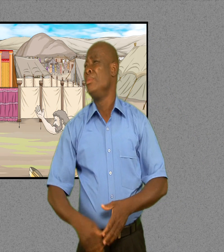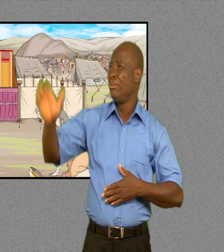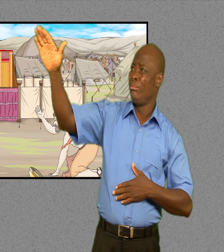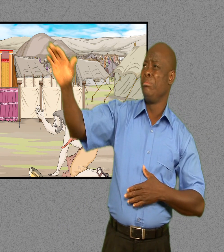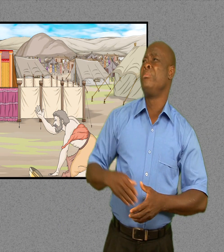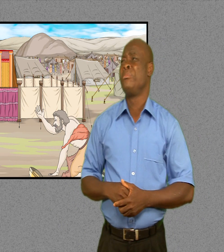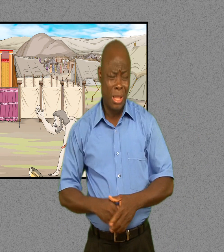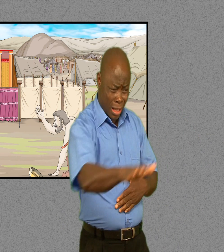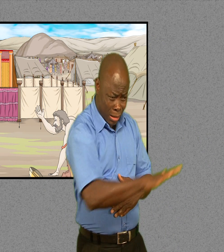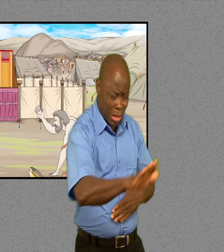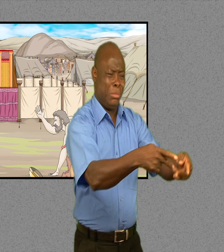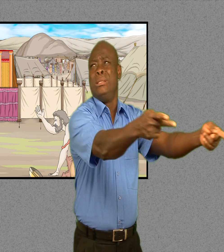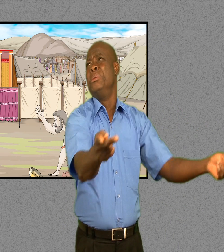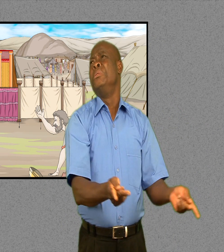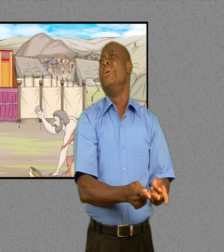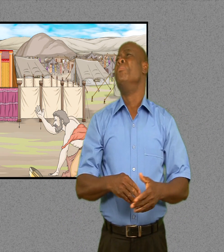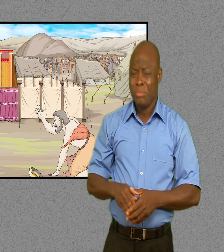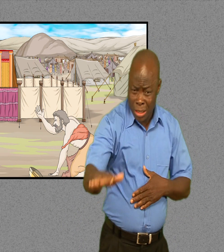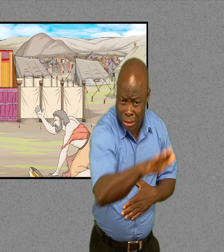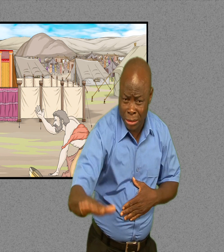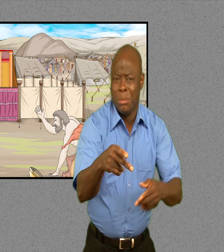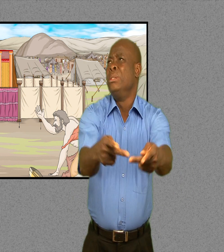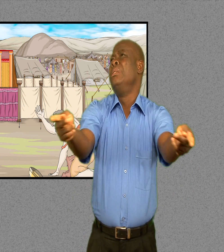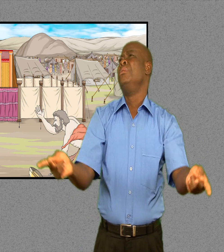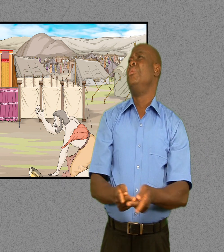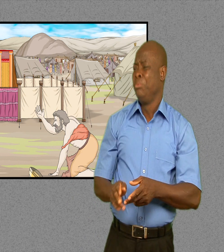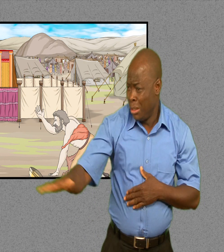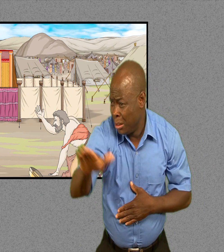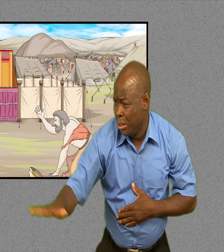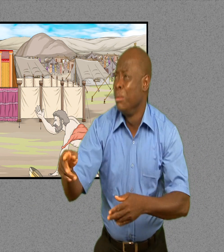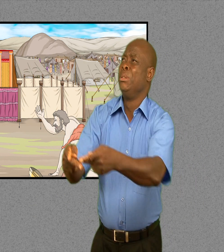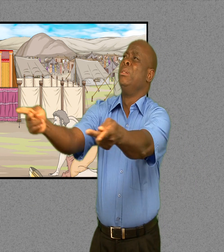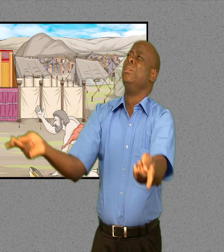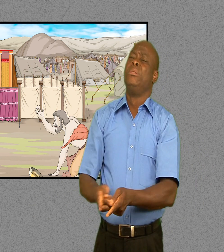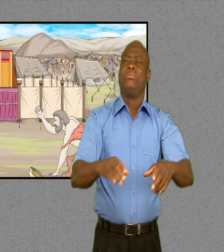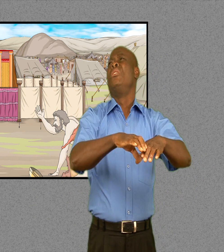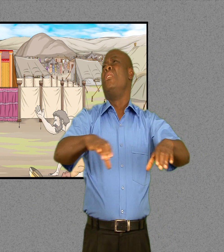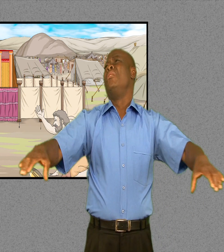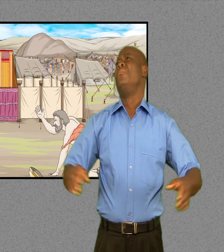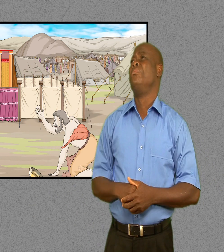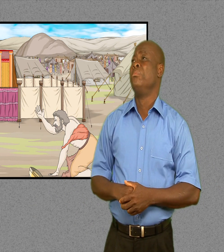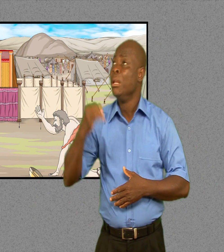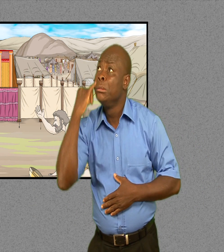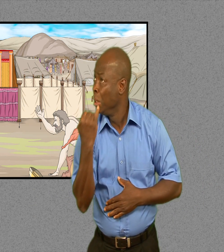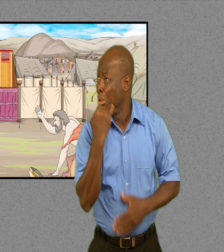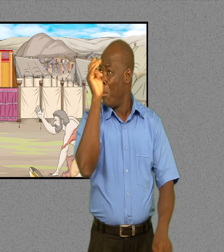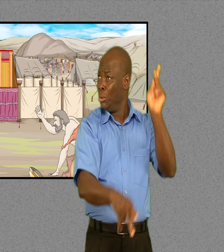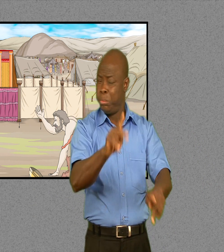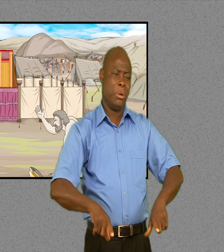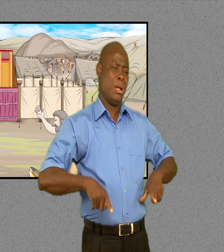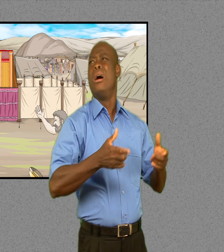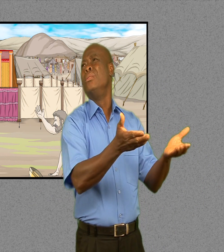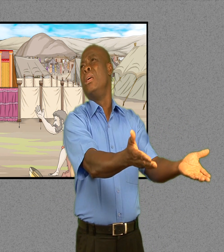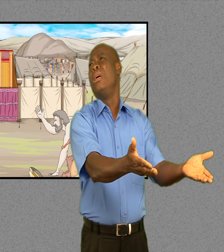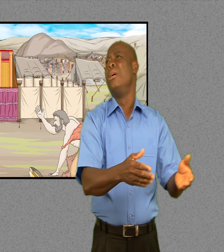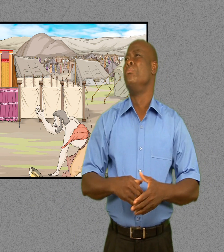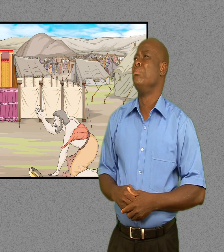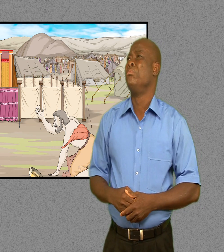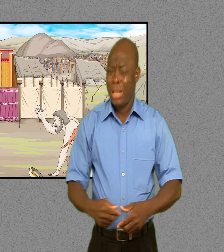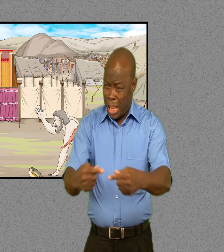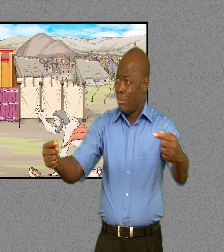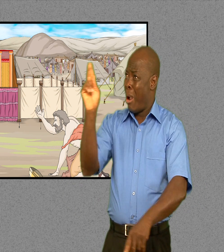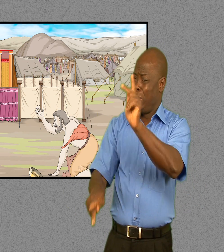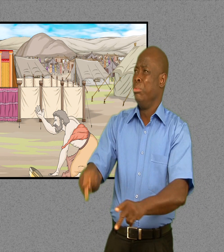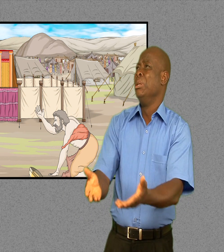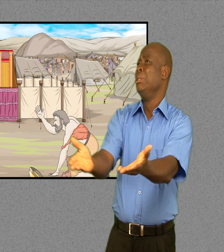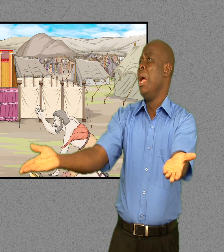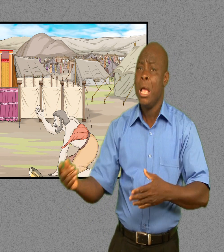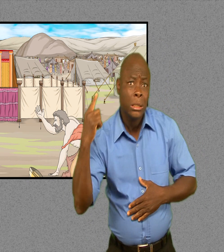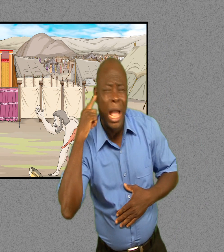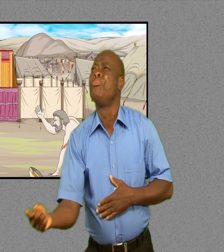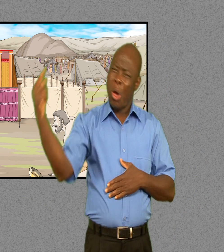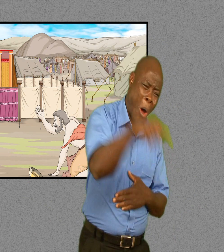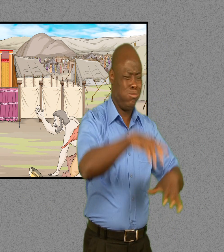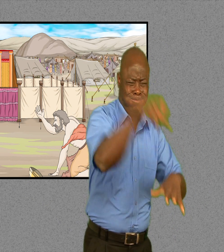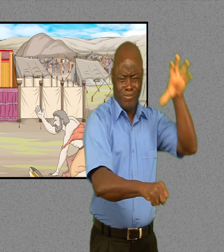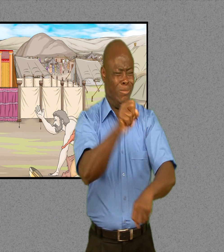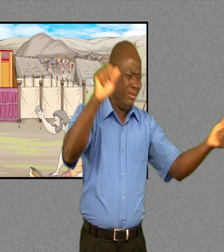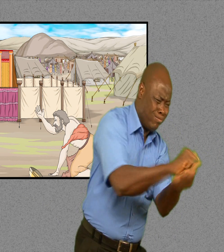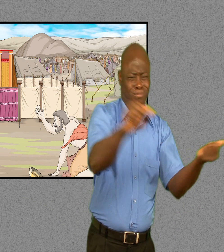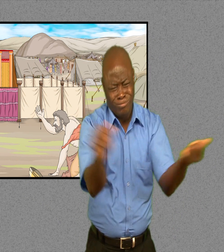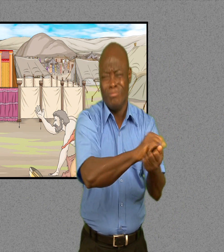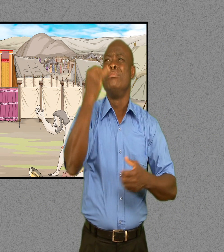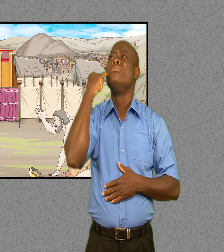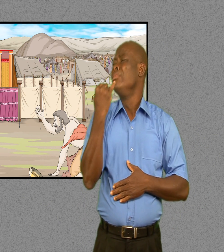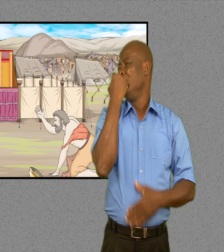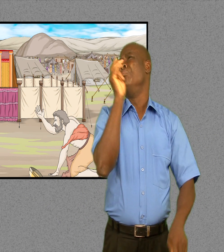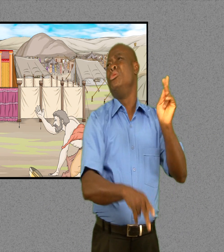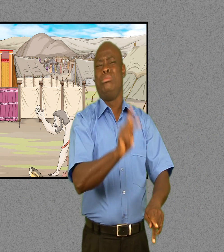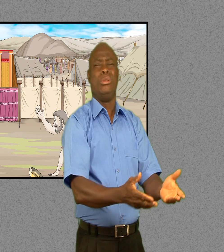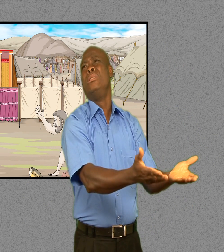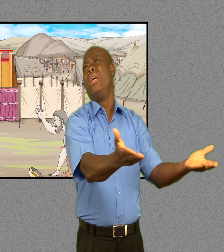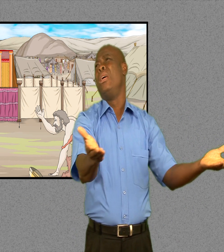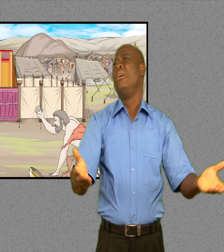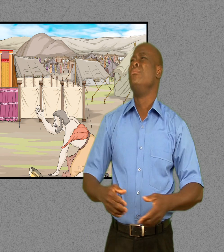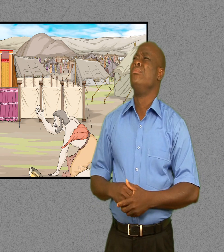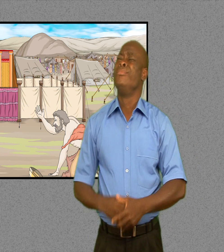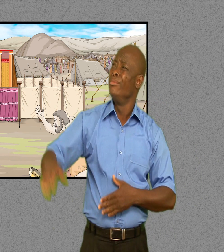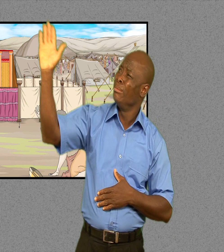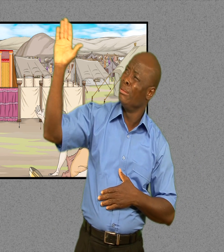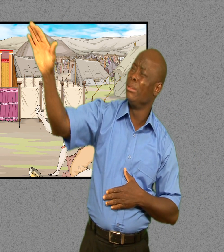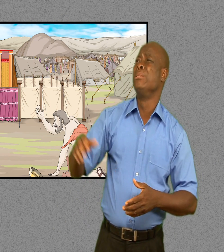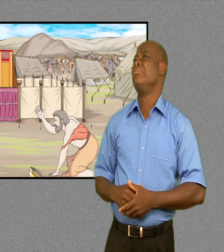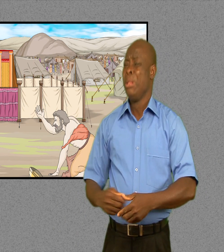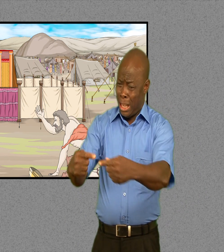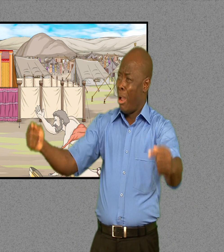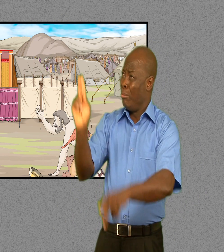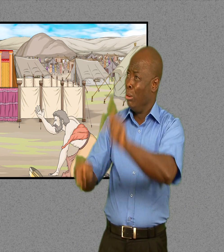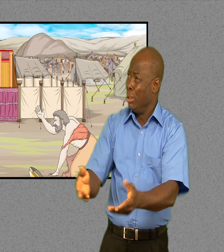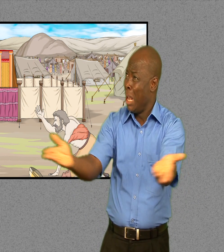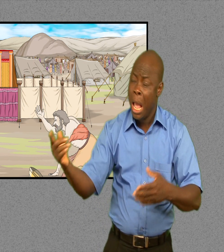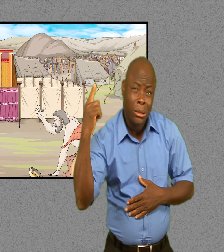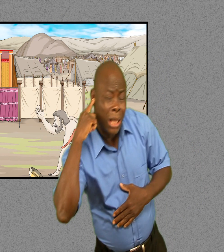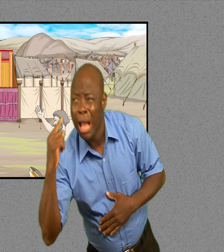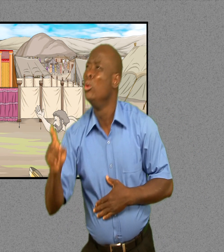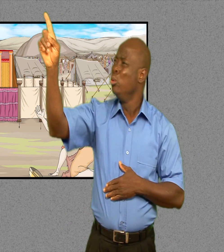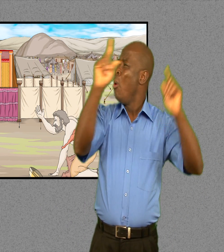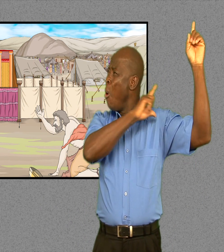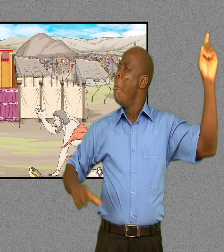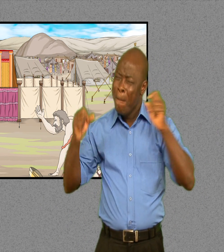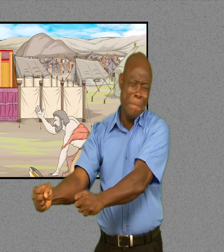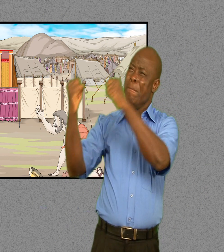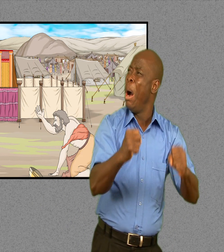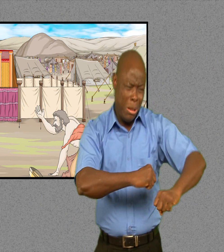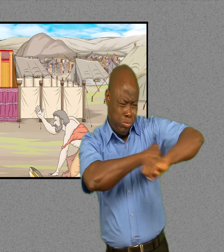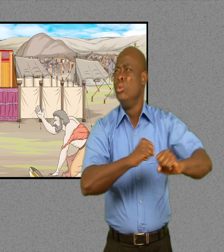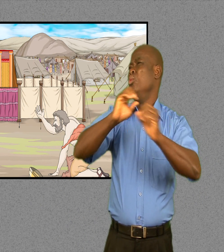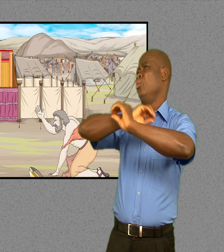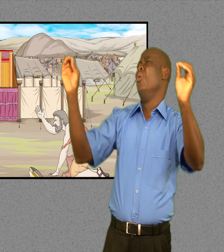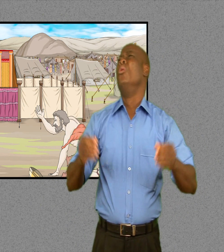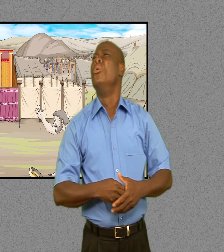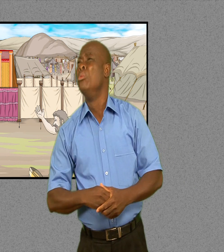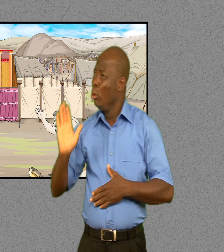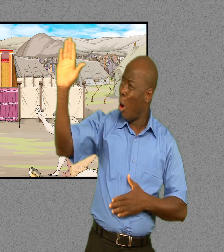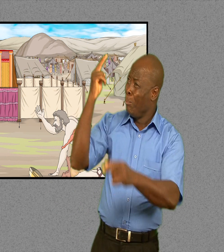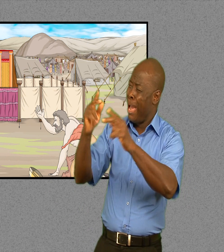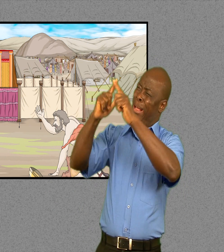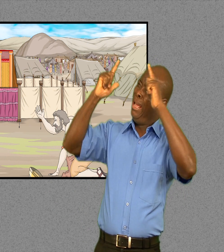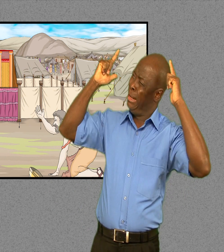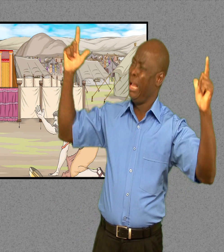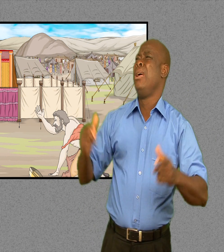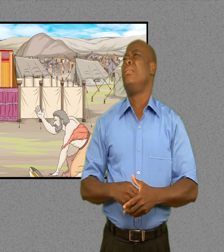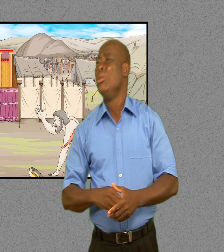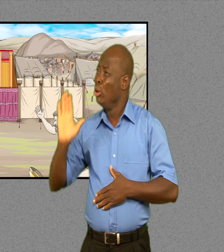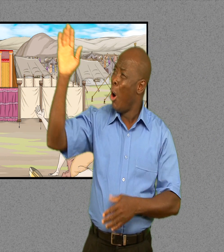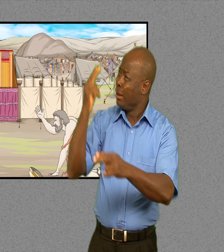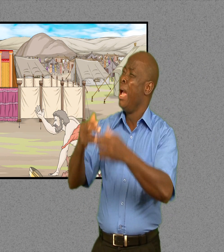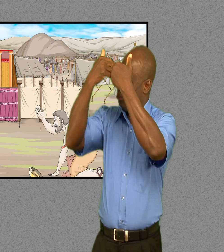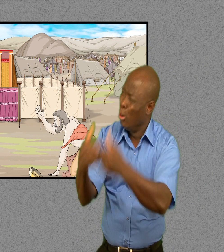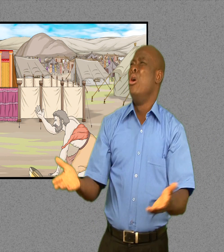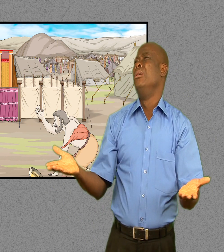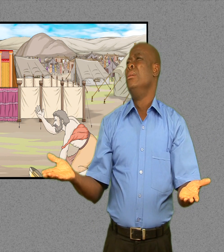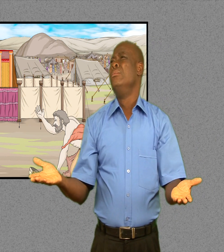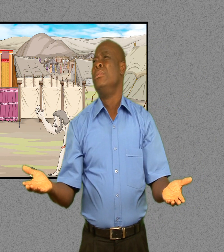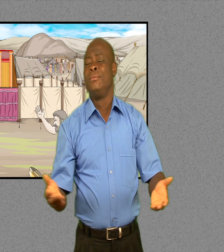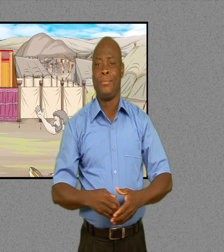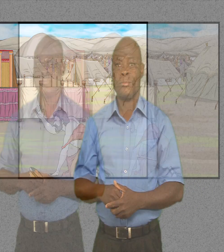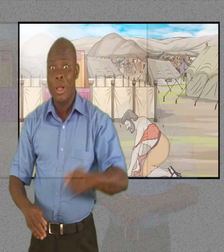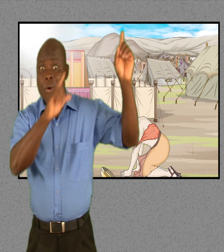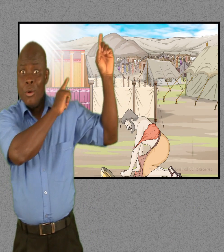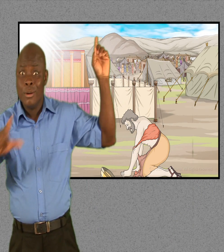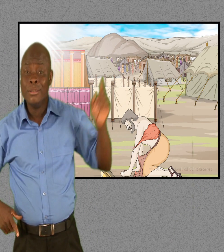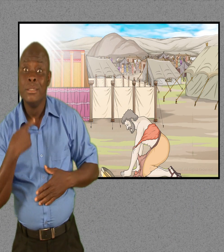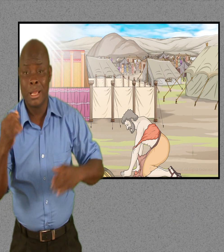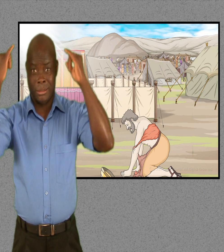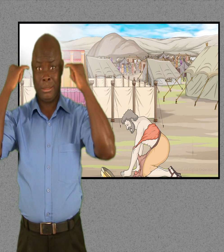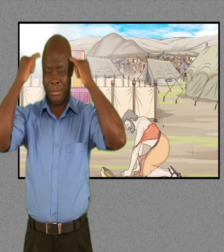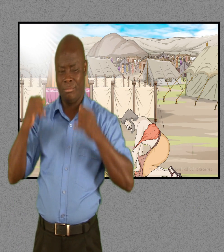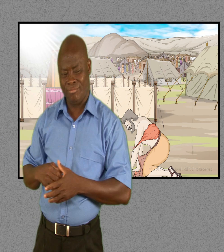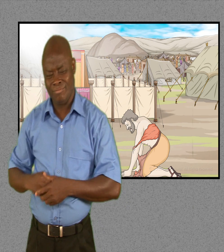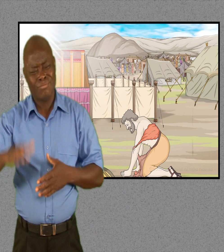When the Canaanites and all who live in the land hear about this, they will surround us and wipe out our name from the earth. Then what will You do for Your great name?”